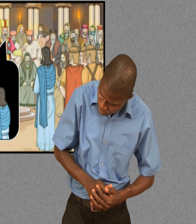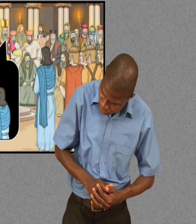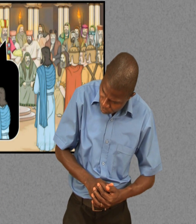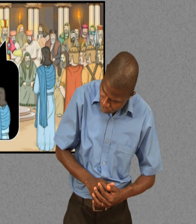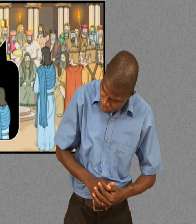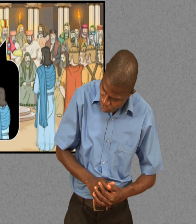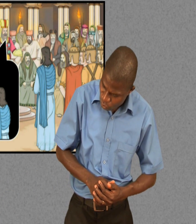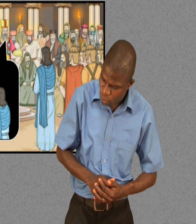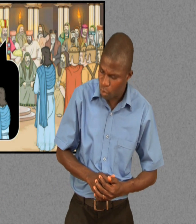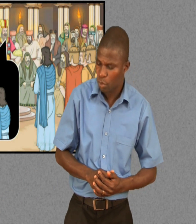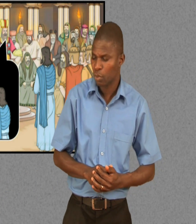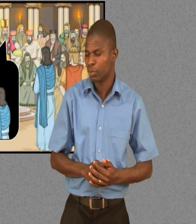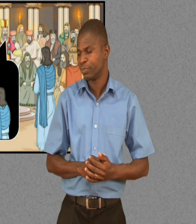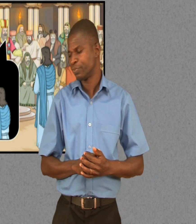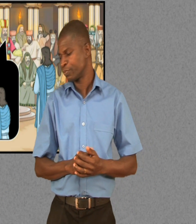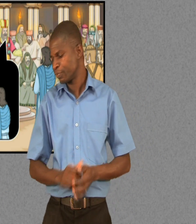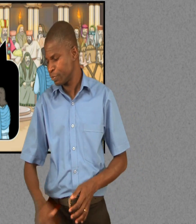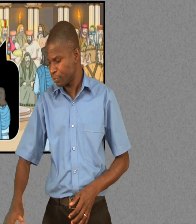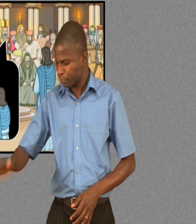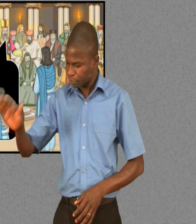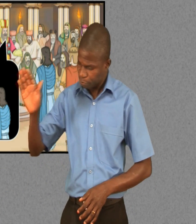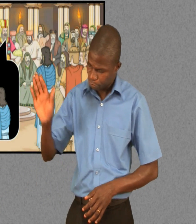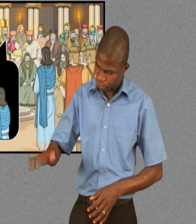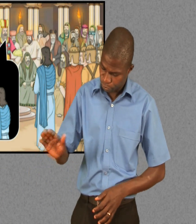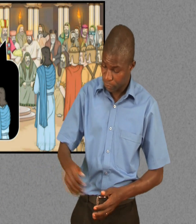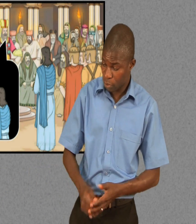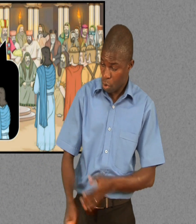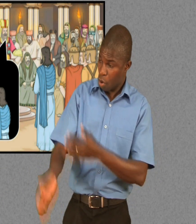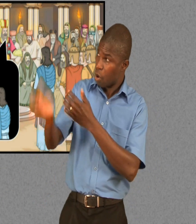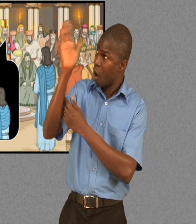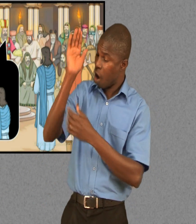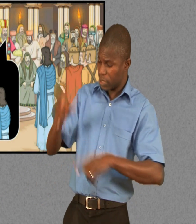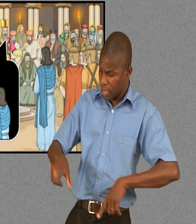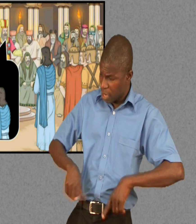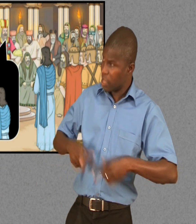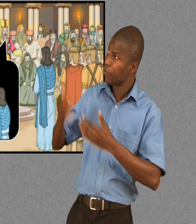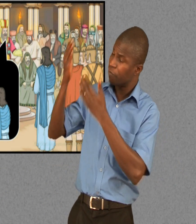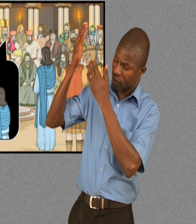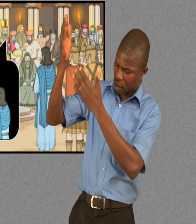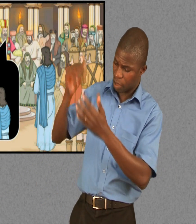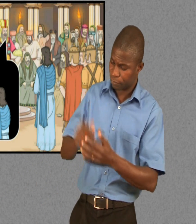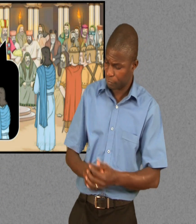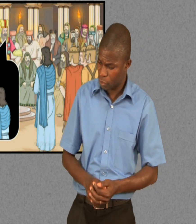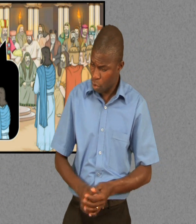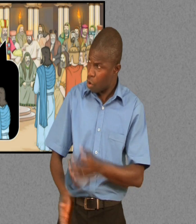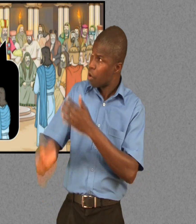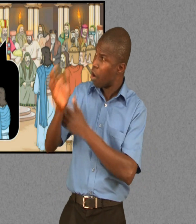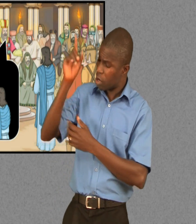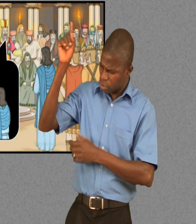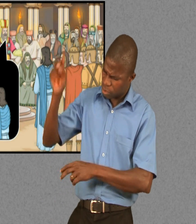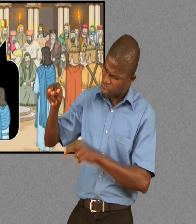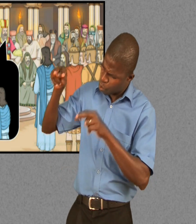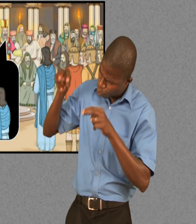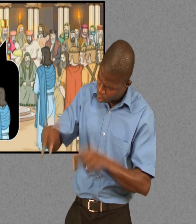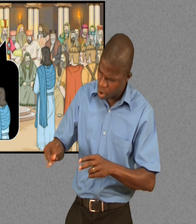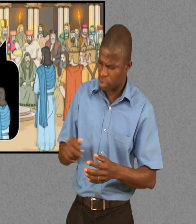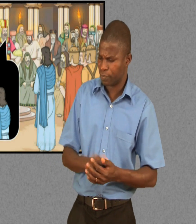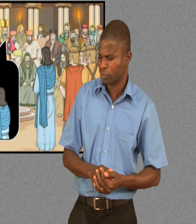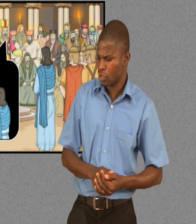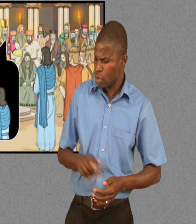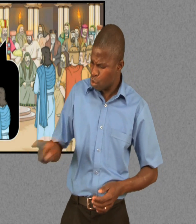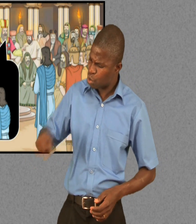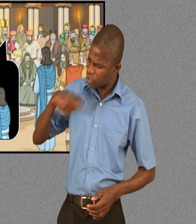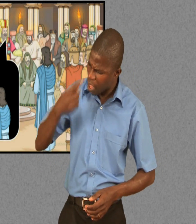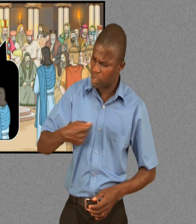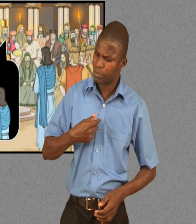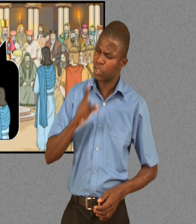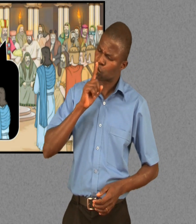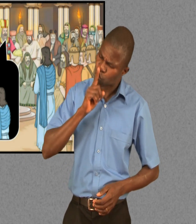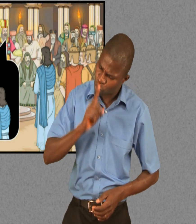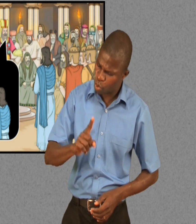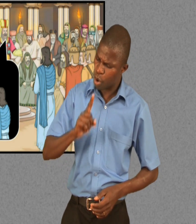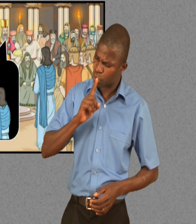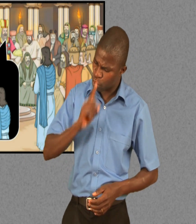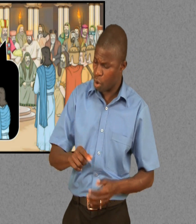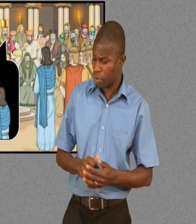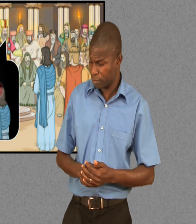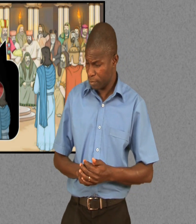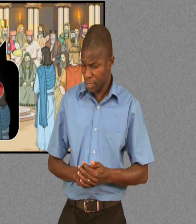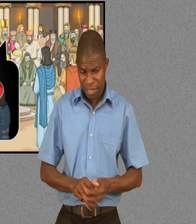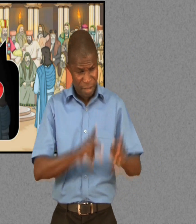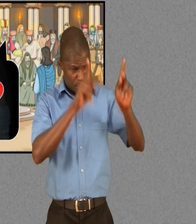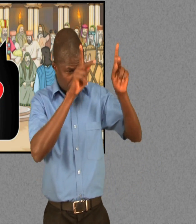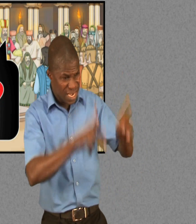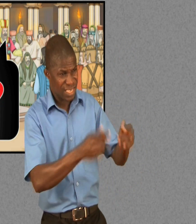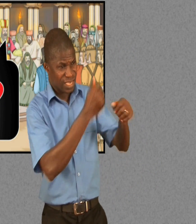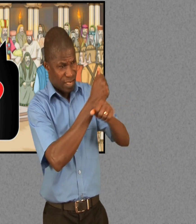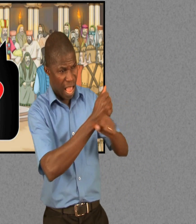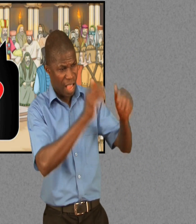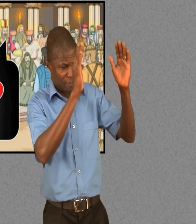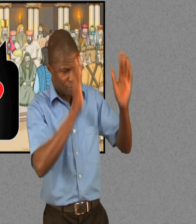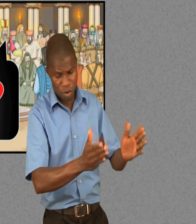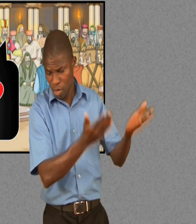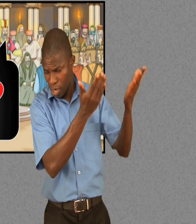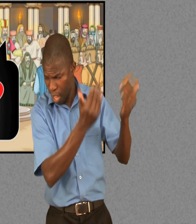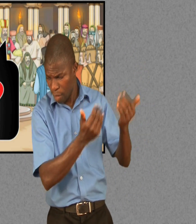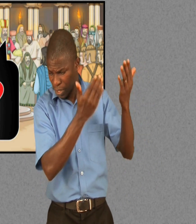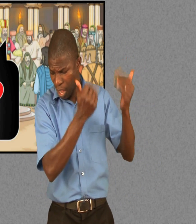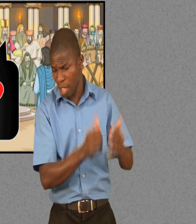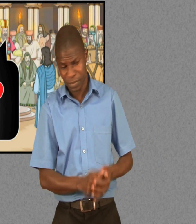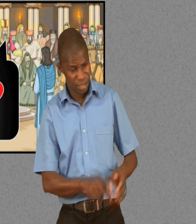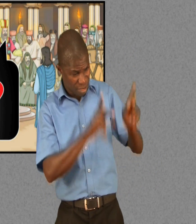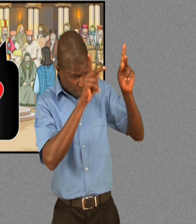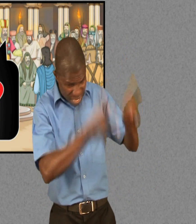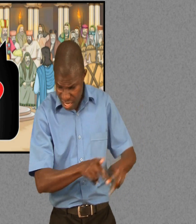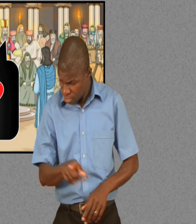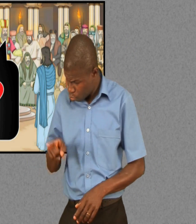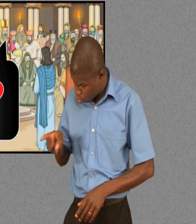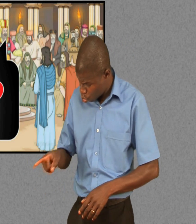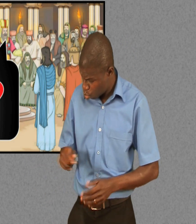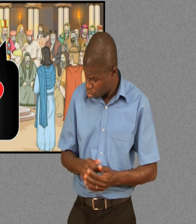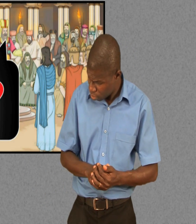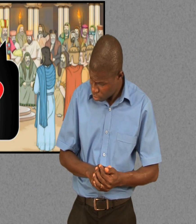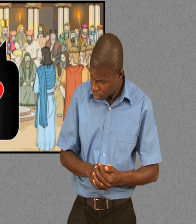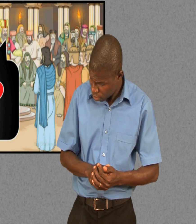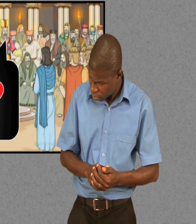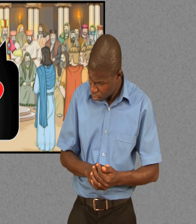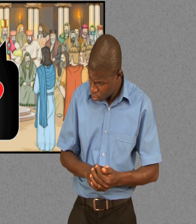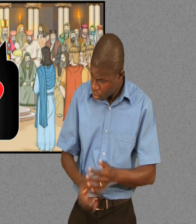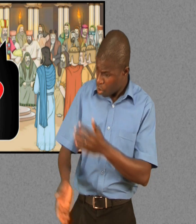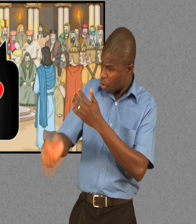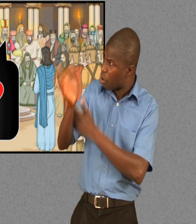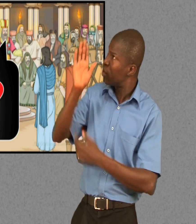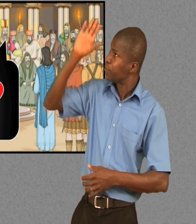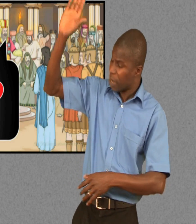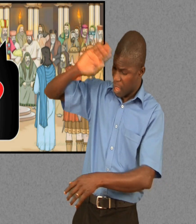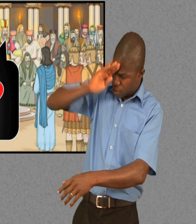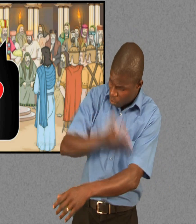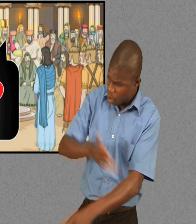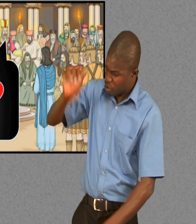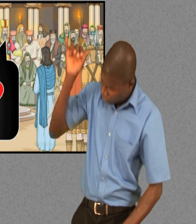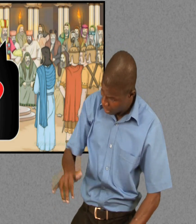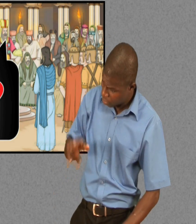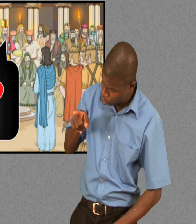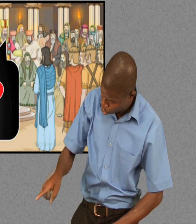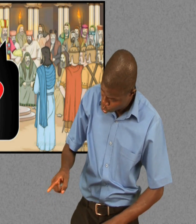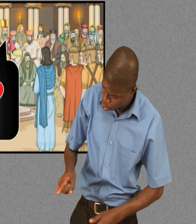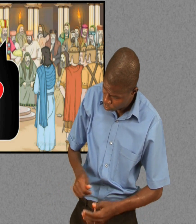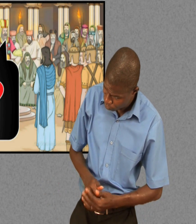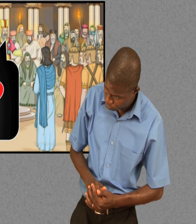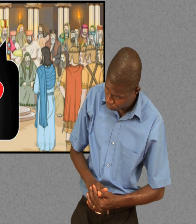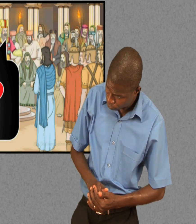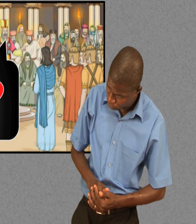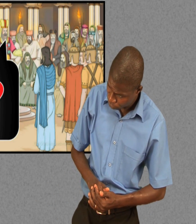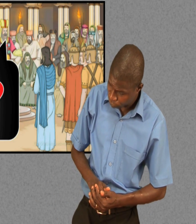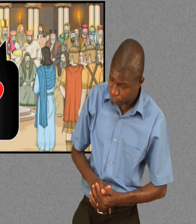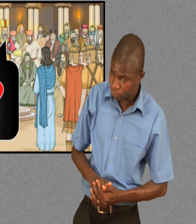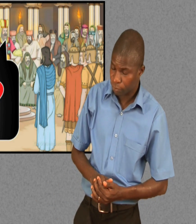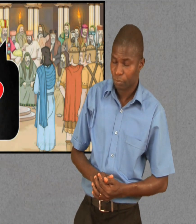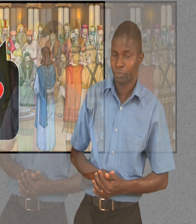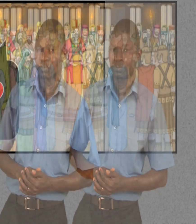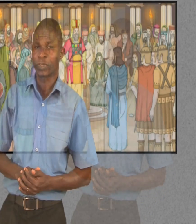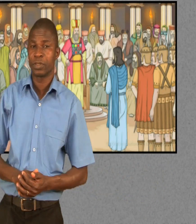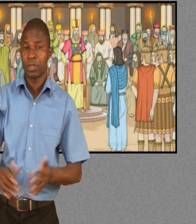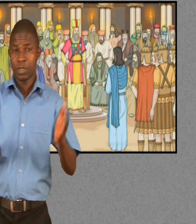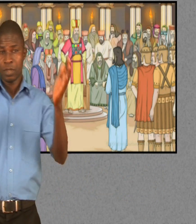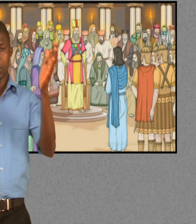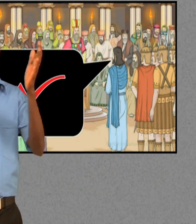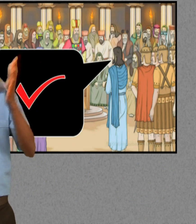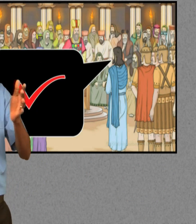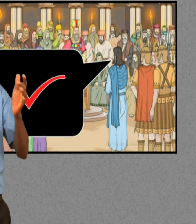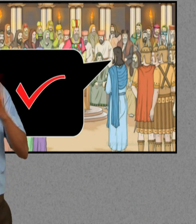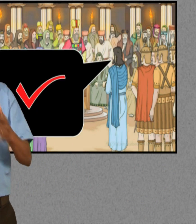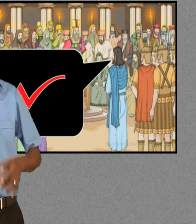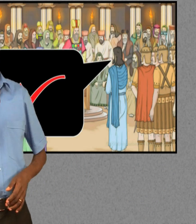Then the high priest said to Him, “I charge You under oath by the living God: Tell us if You are the Christ, the Son of God.”